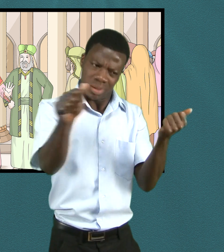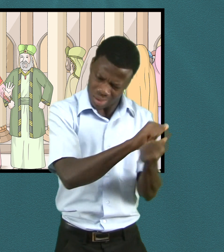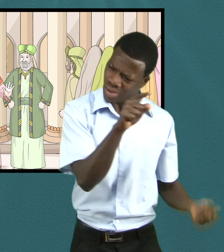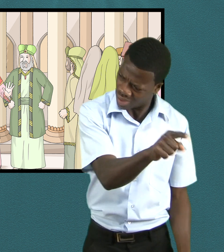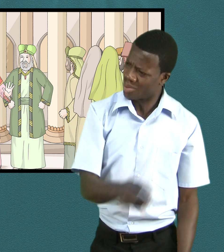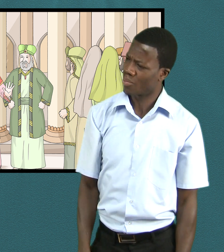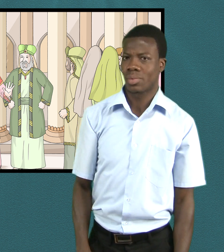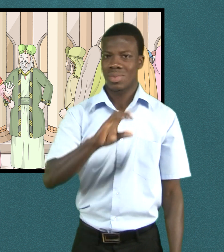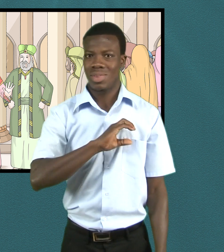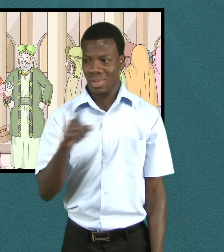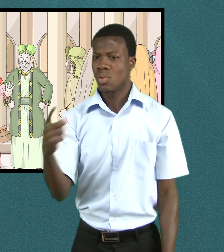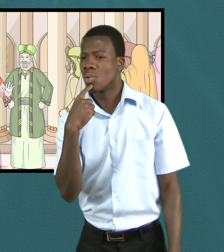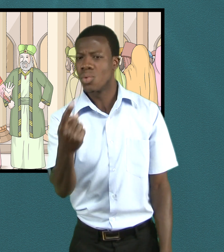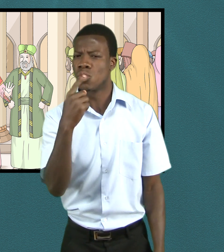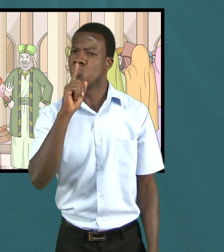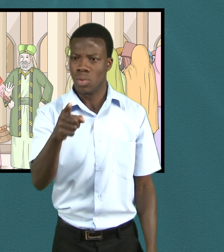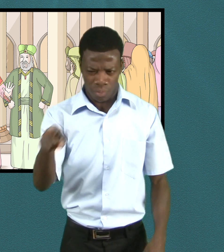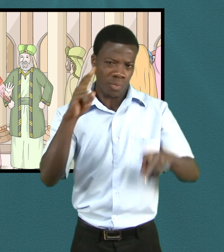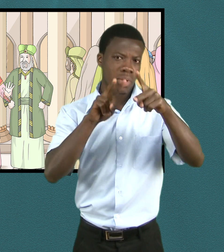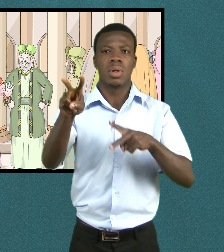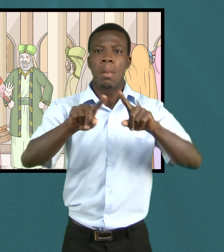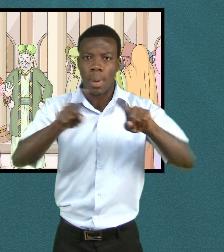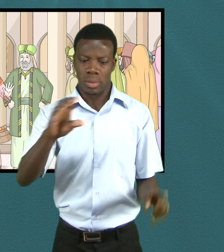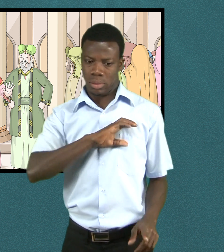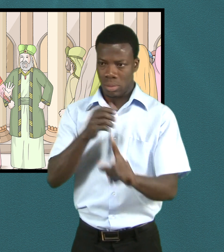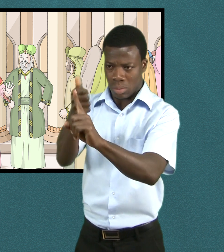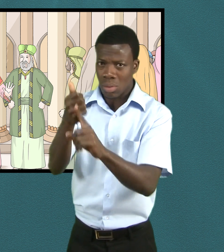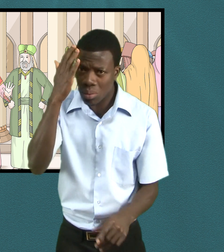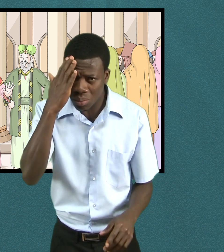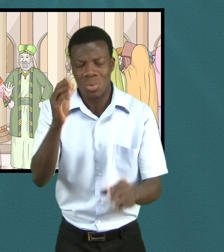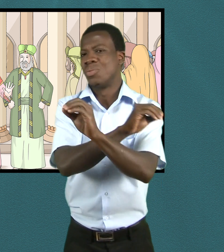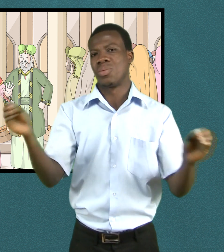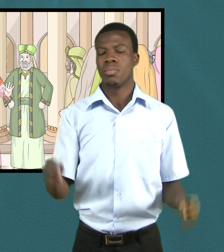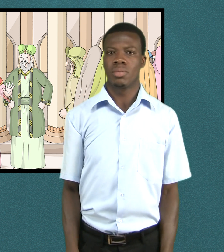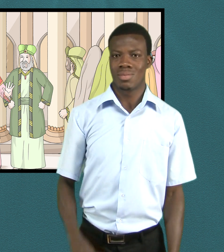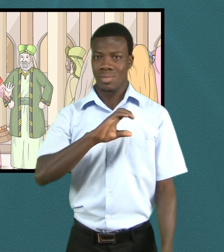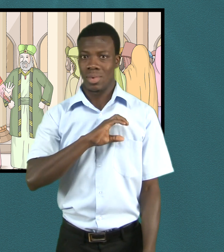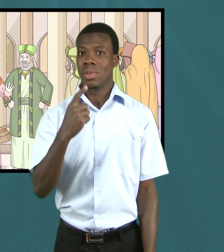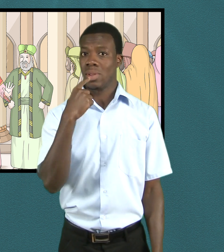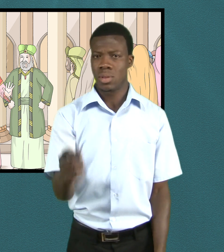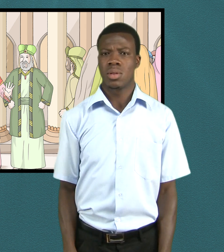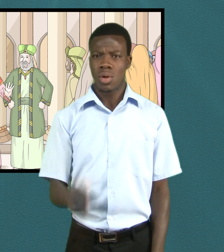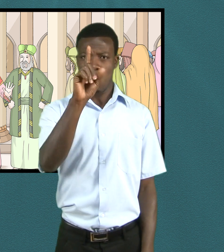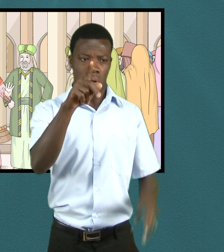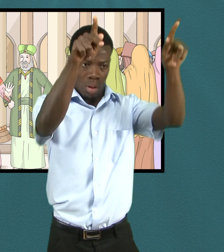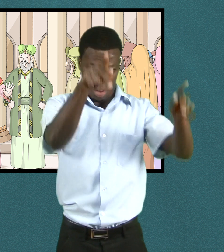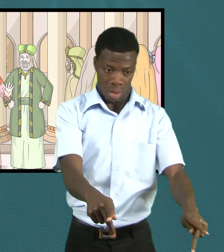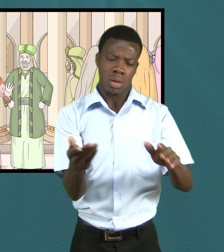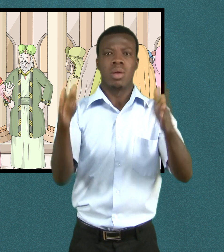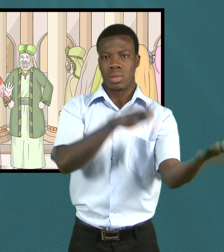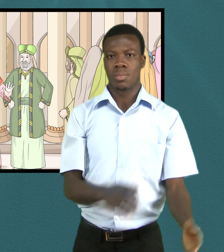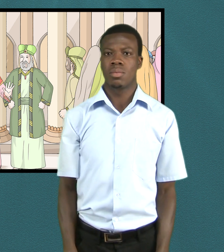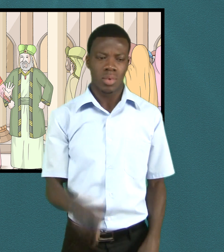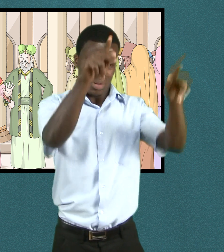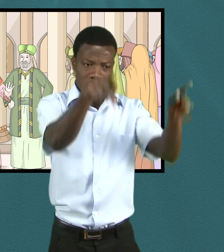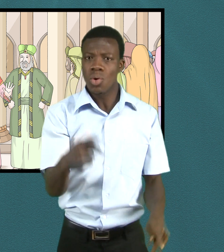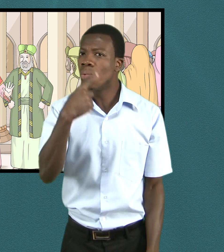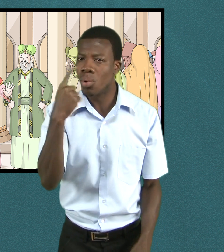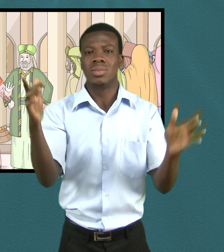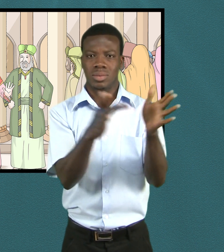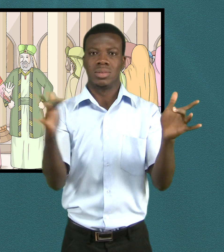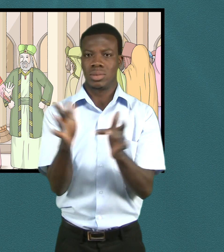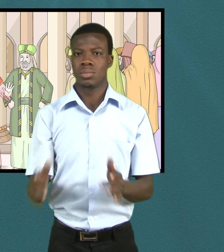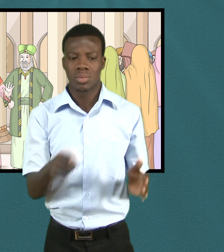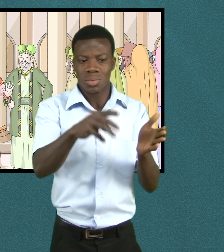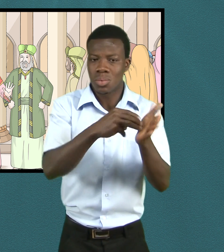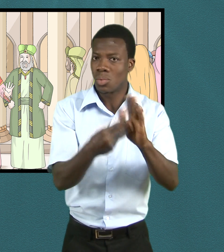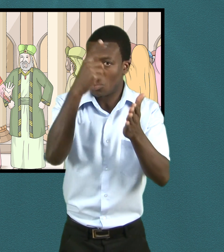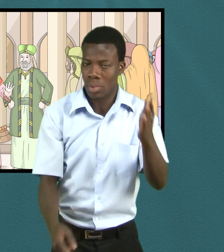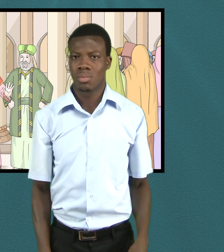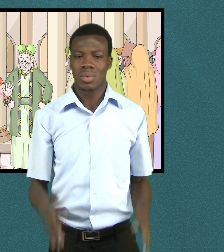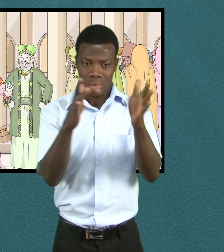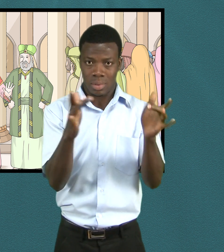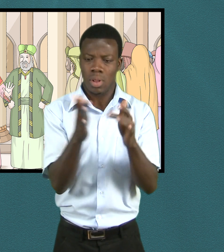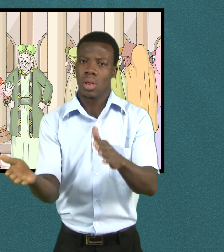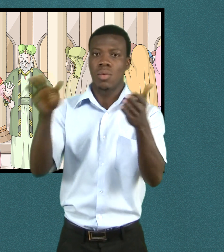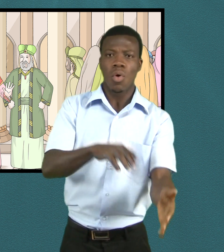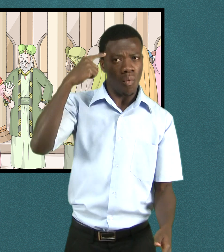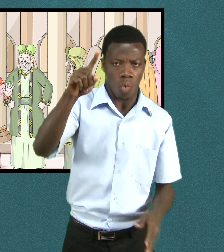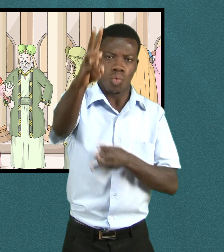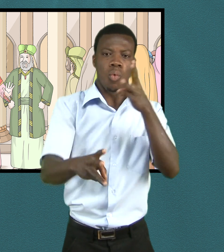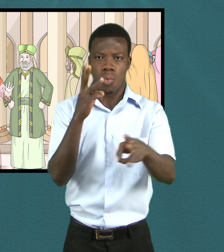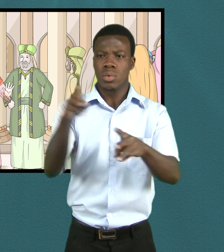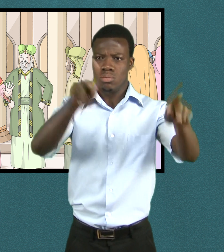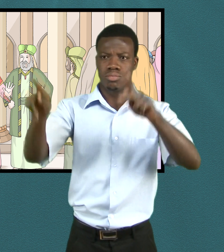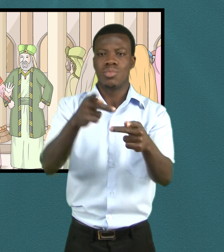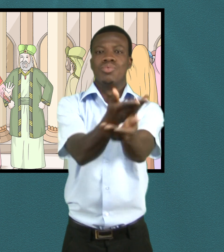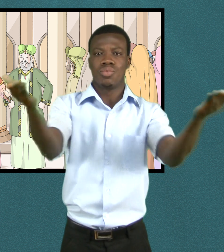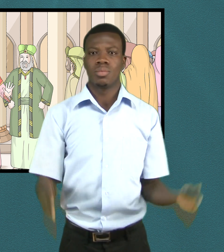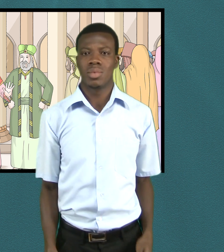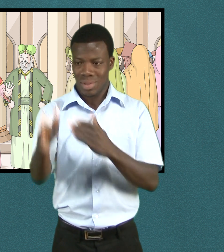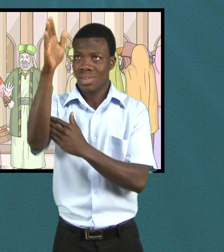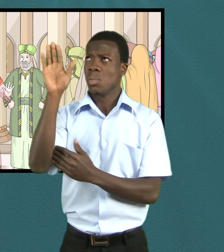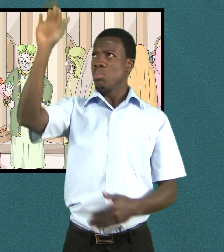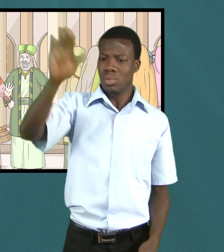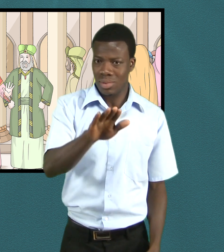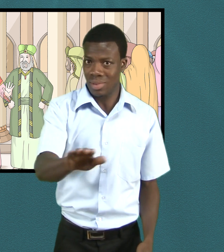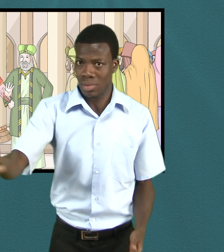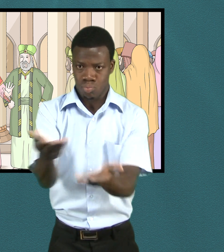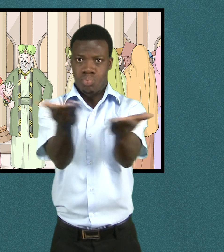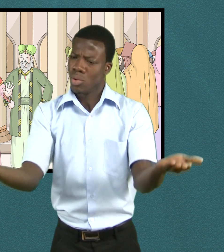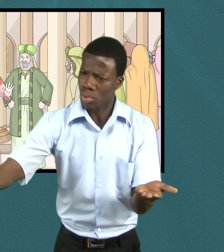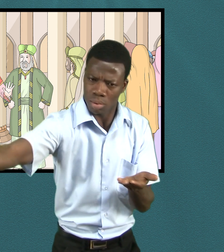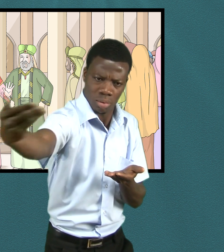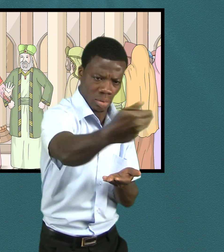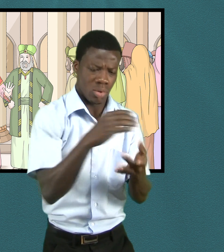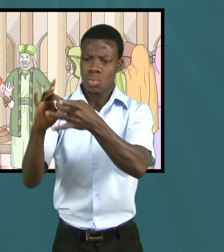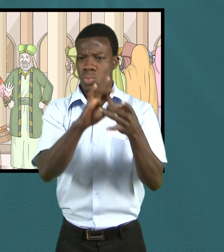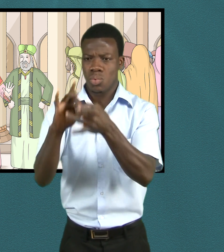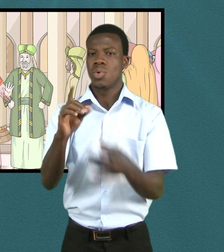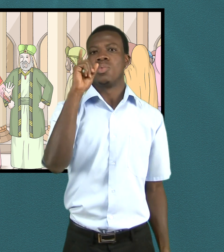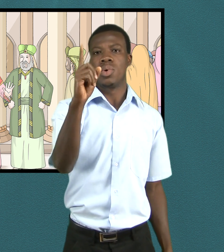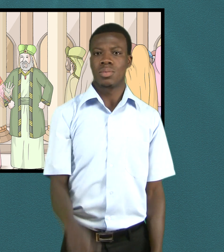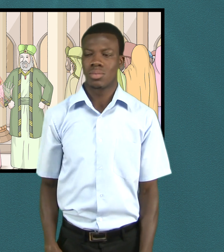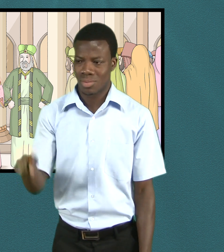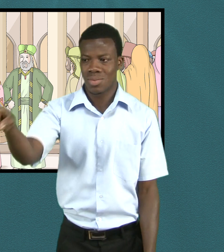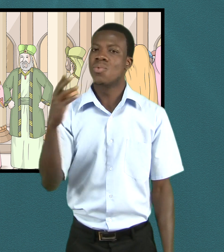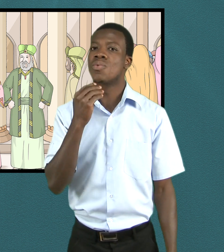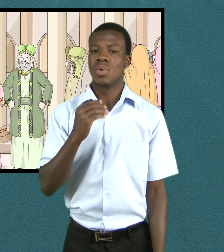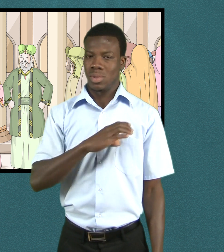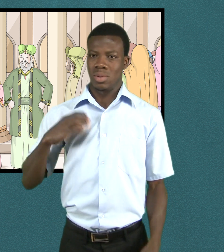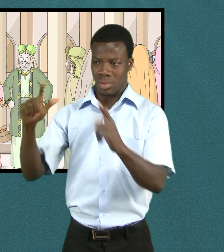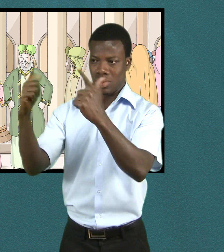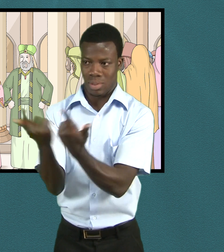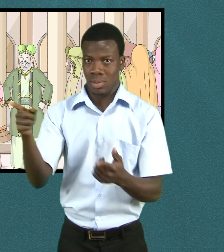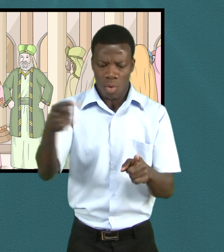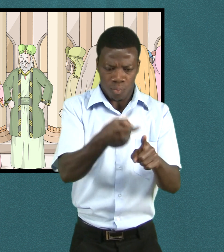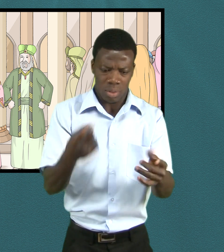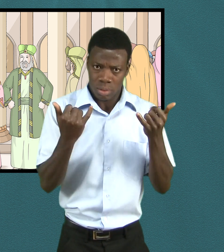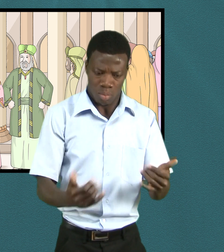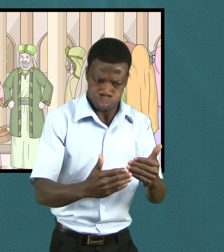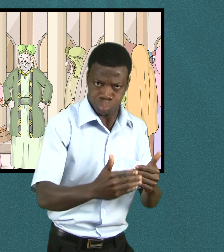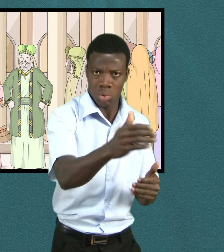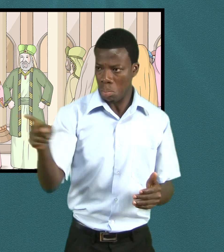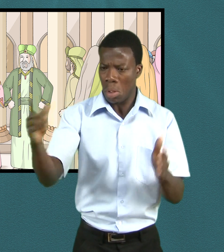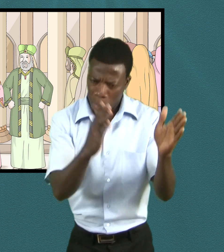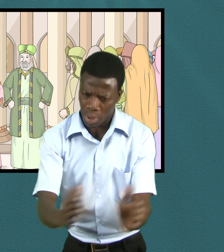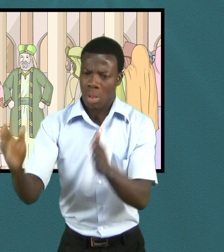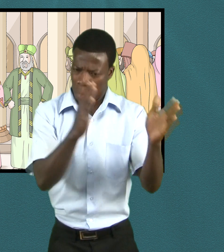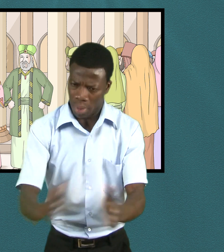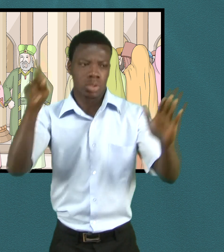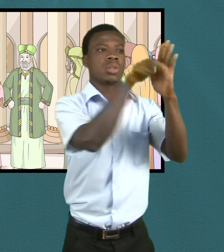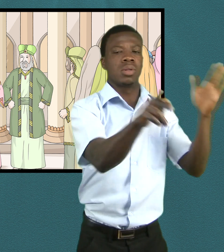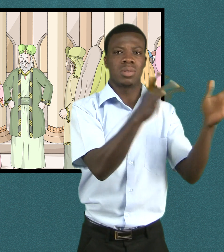Instead, as high priest that year, he was prophesying that Jesus would die for the nation, and not only for the nation, but also for the scattered children of God, to gather them together into one.